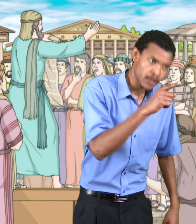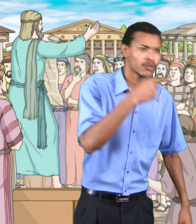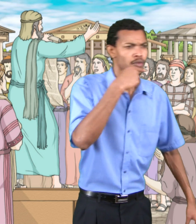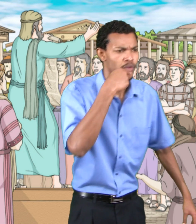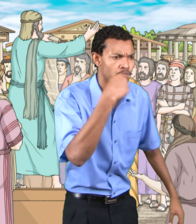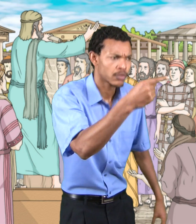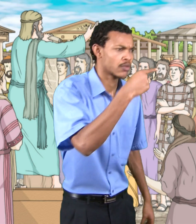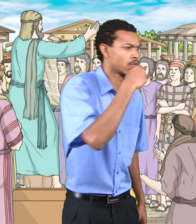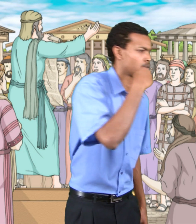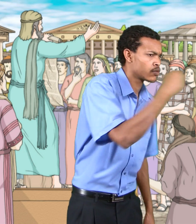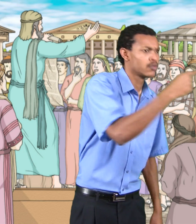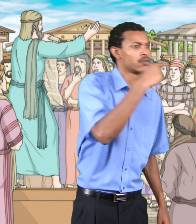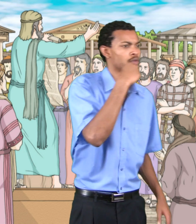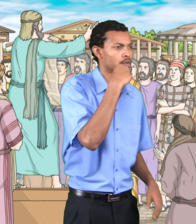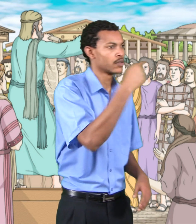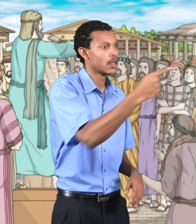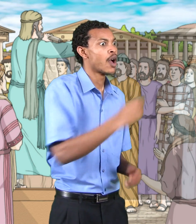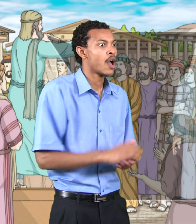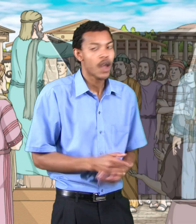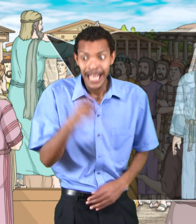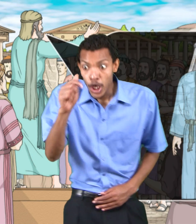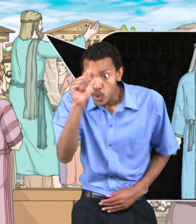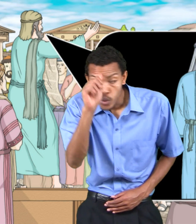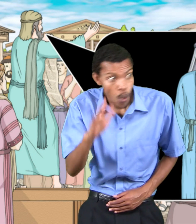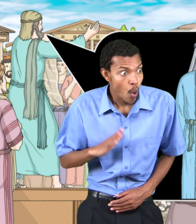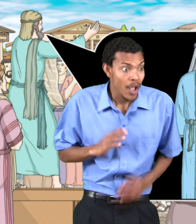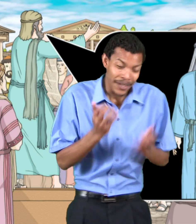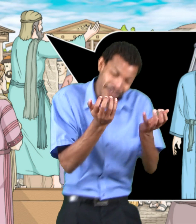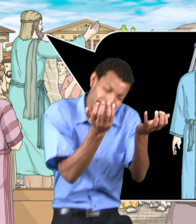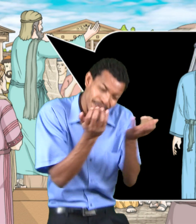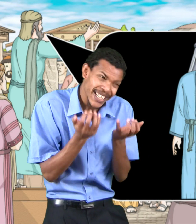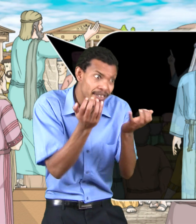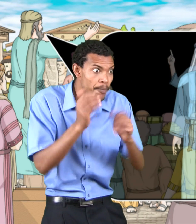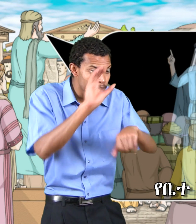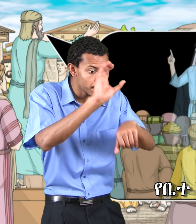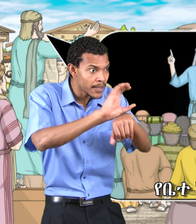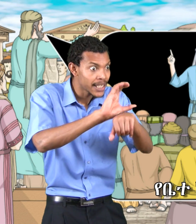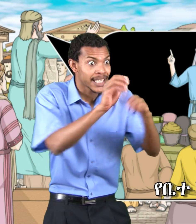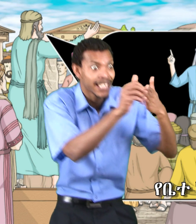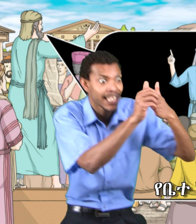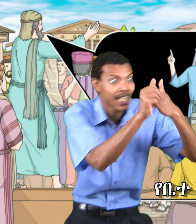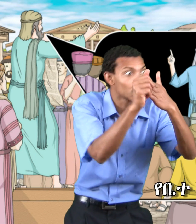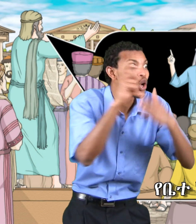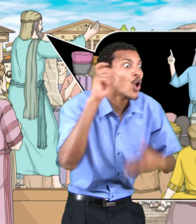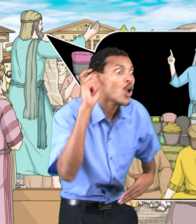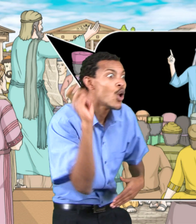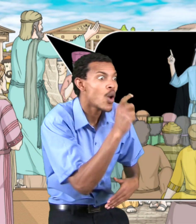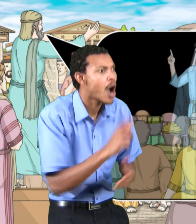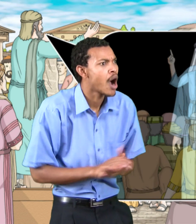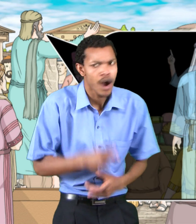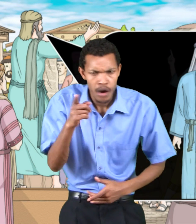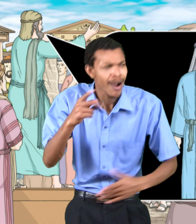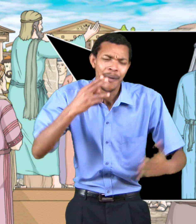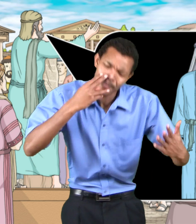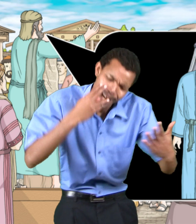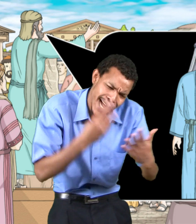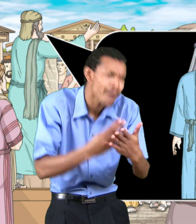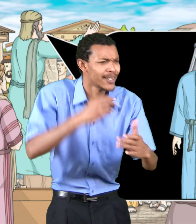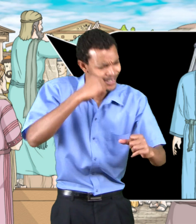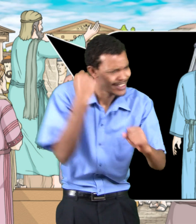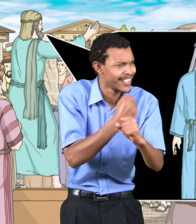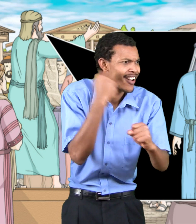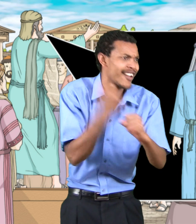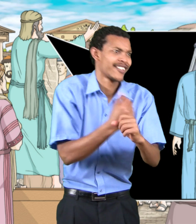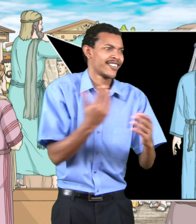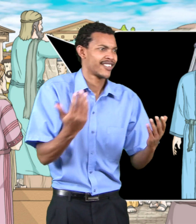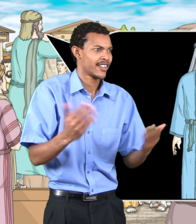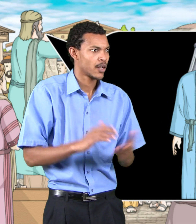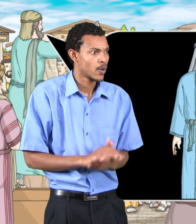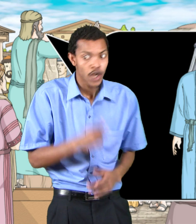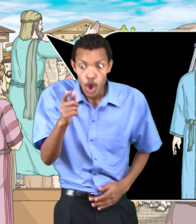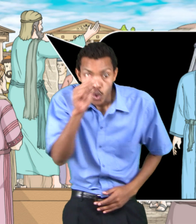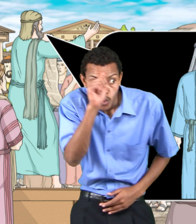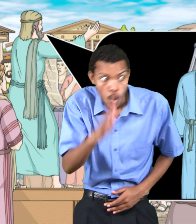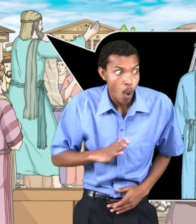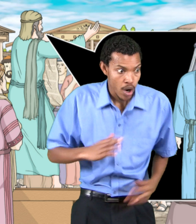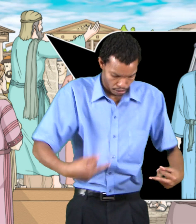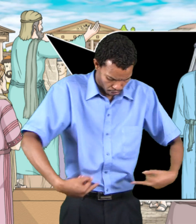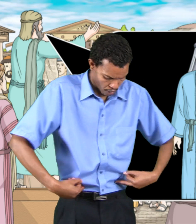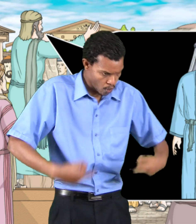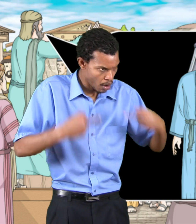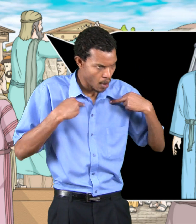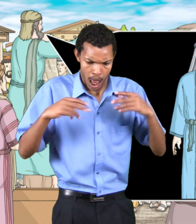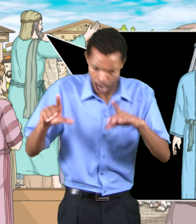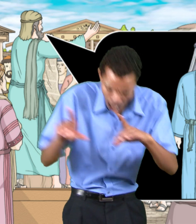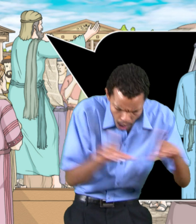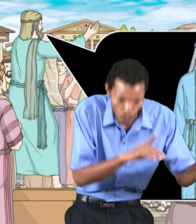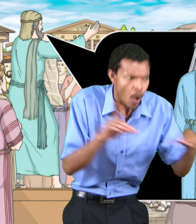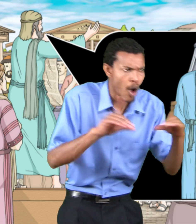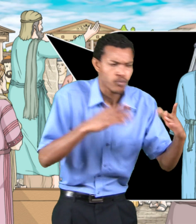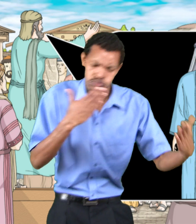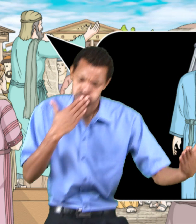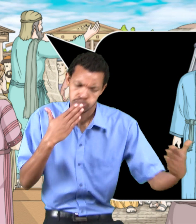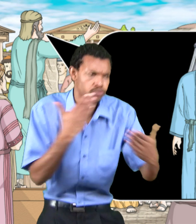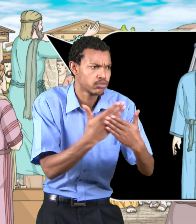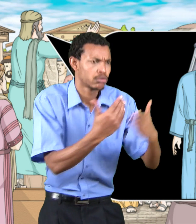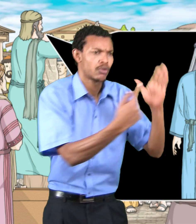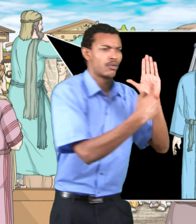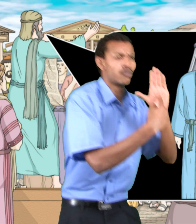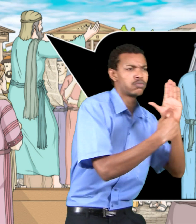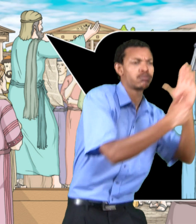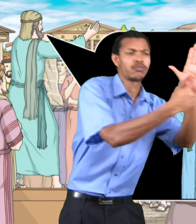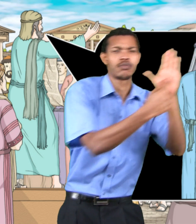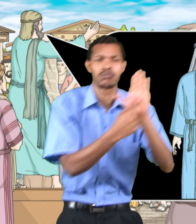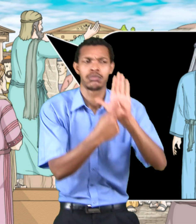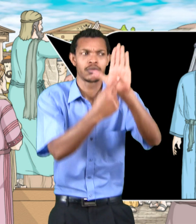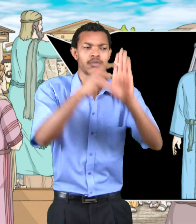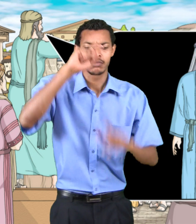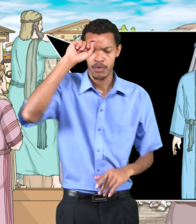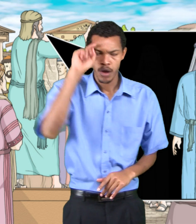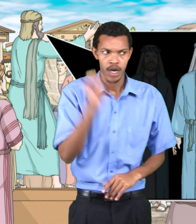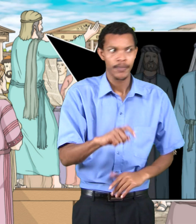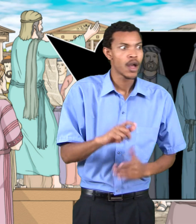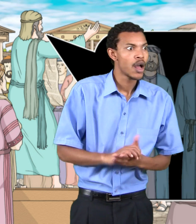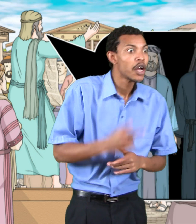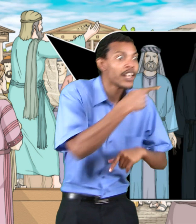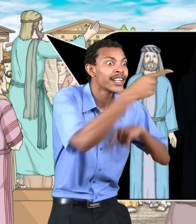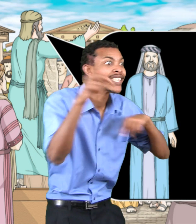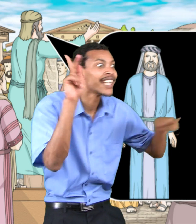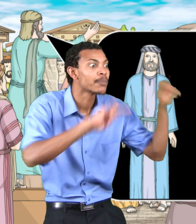This is a trustworthy saying: If anyone aspires to be an overseer, he desires a noble task.